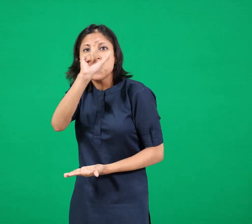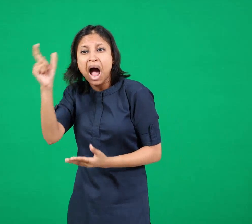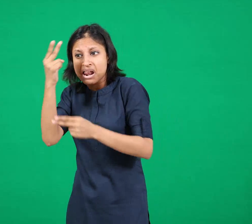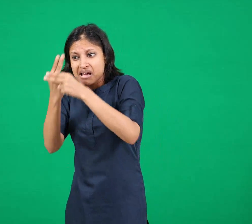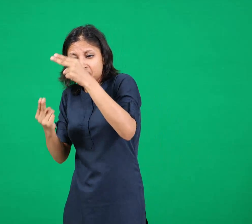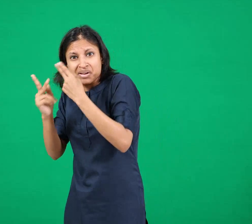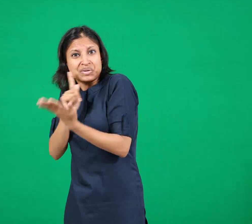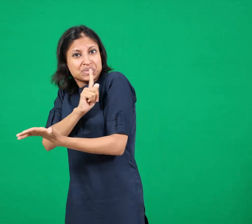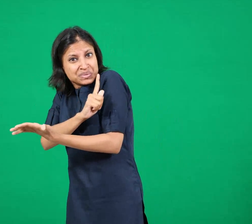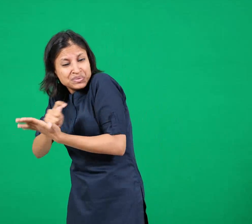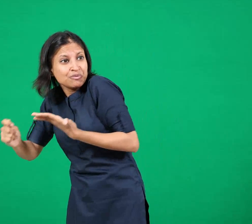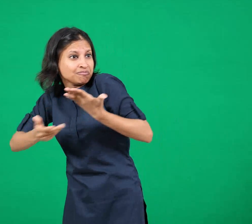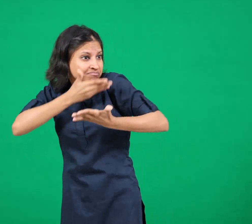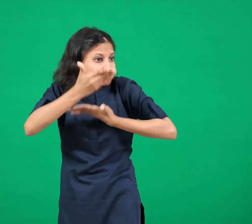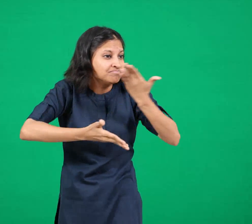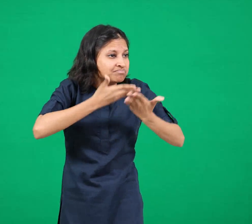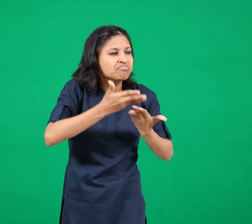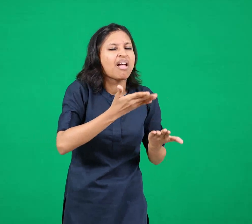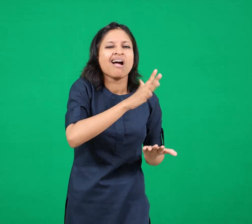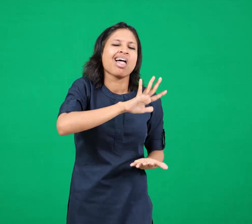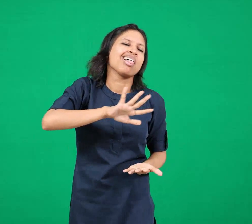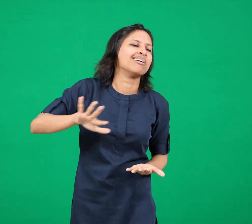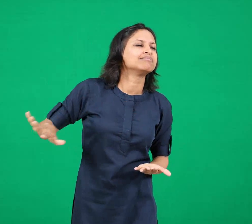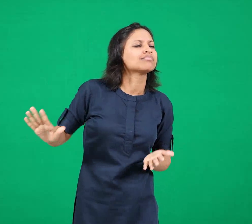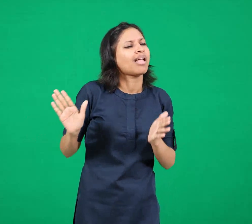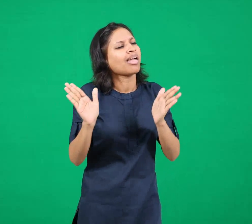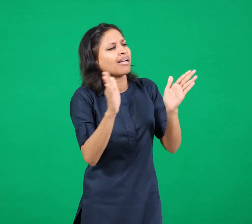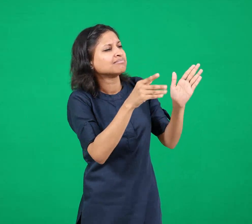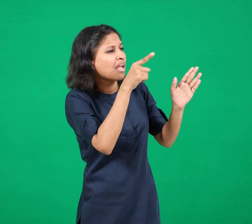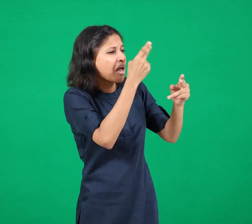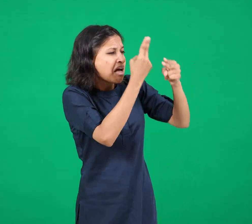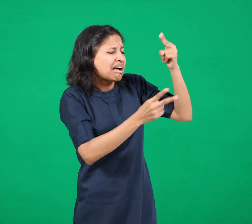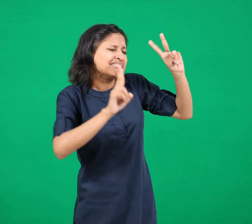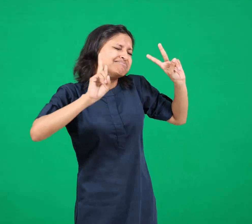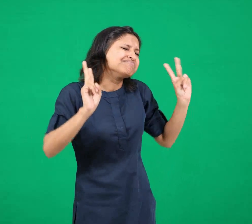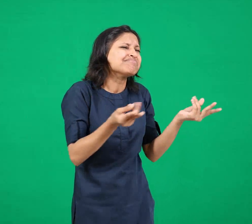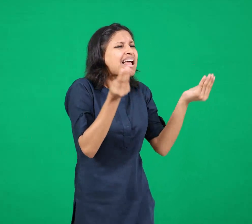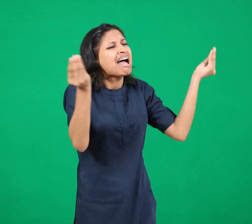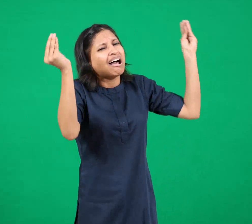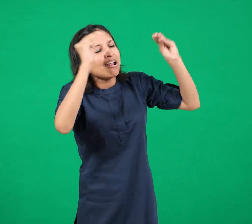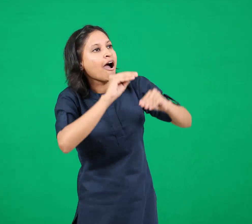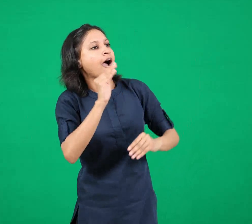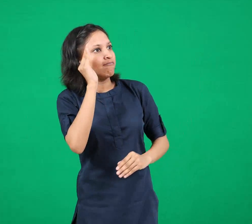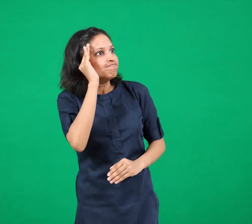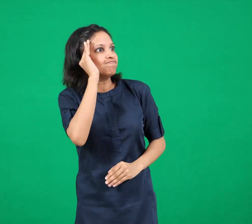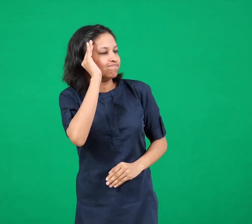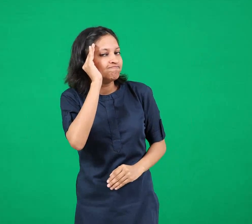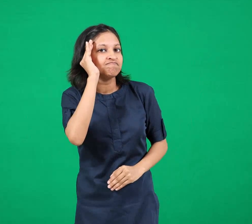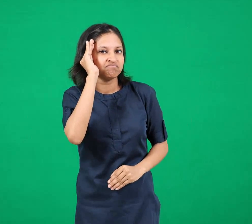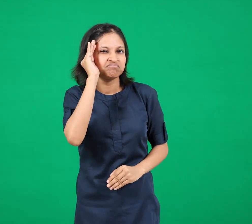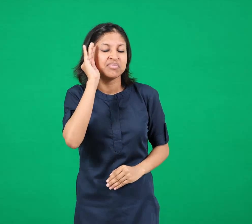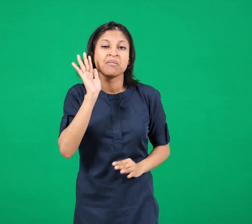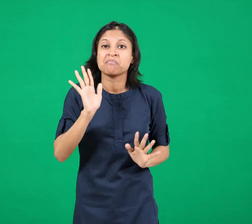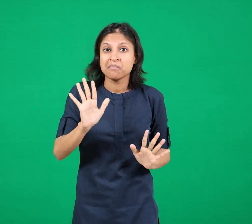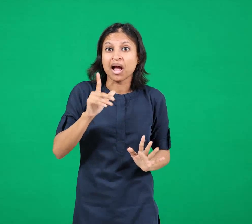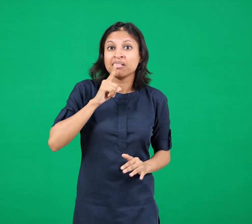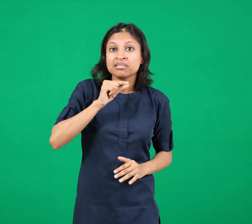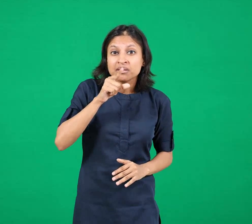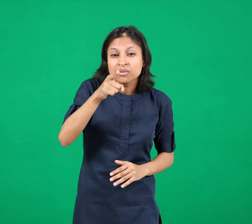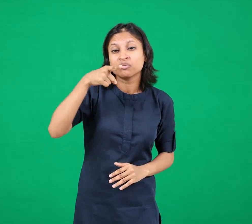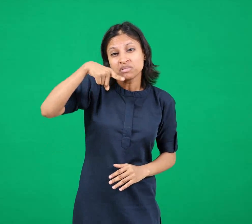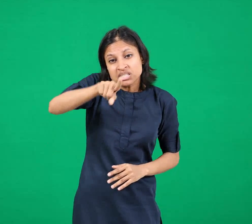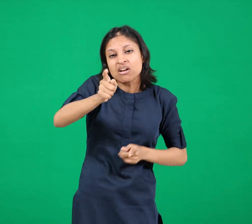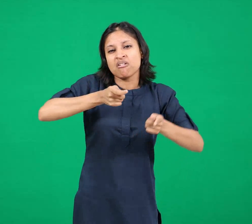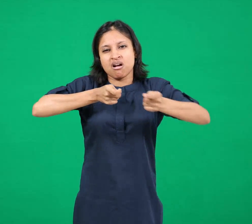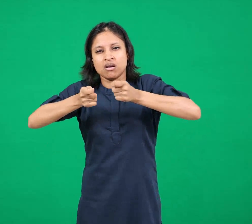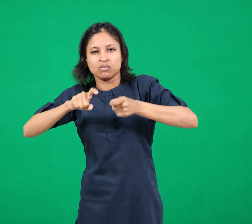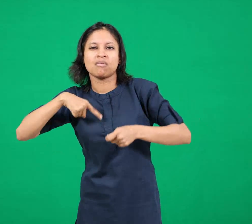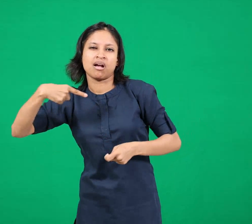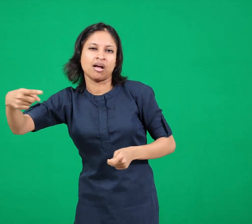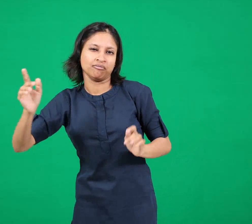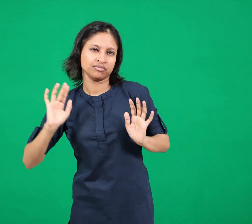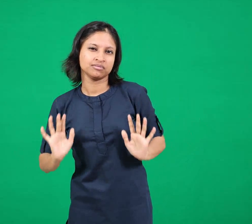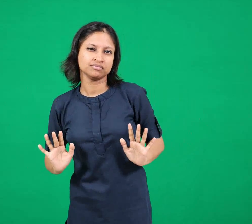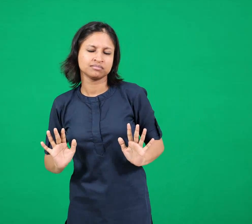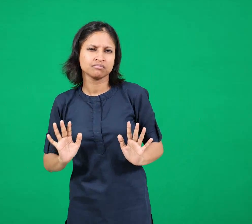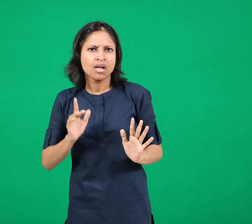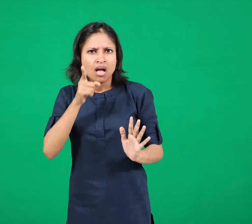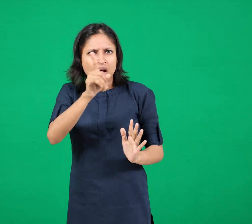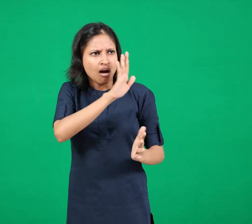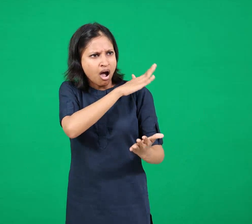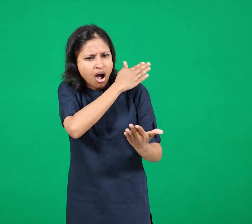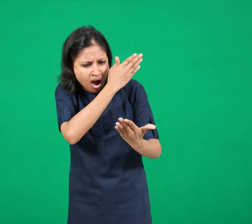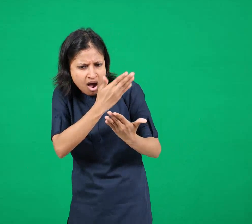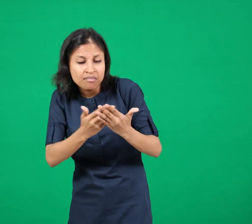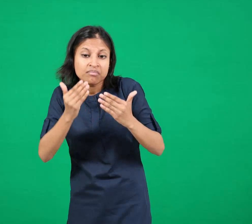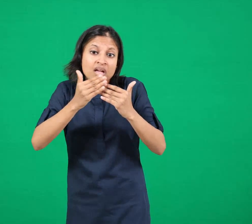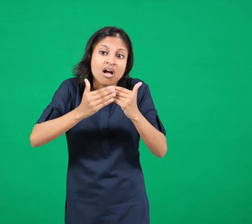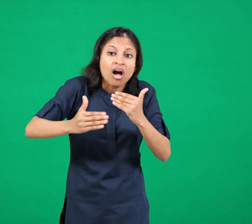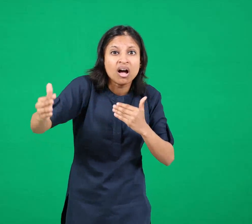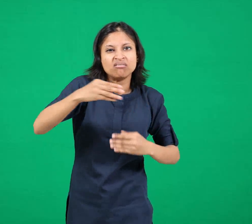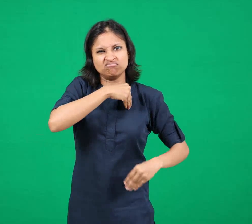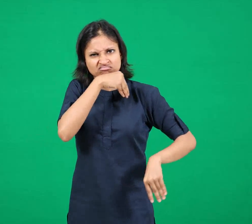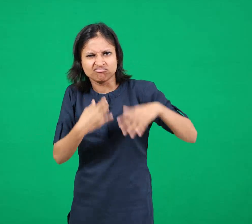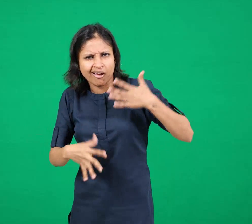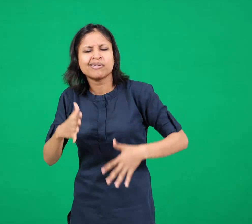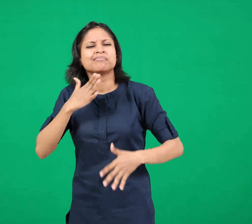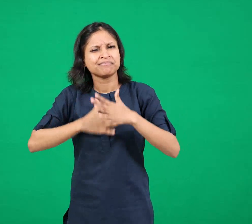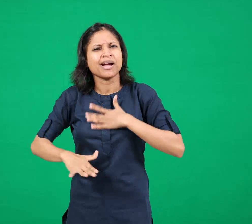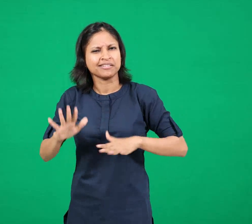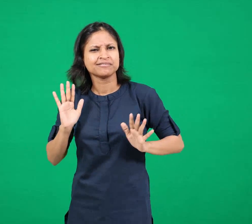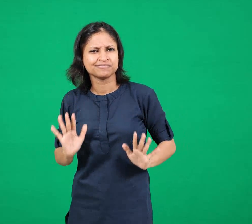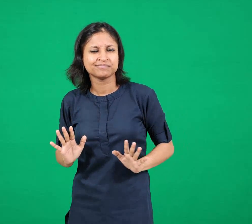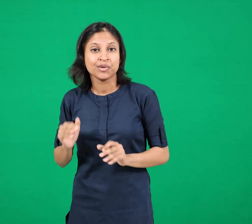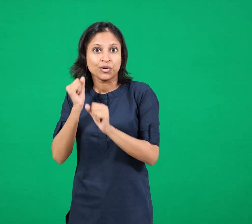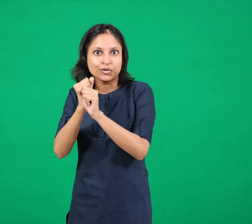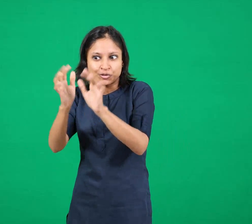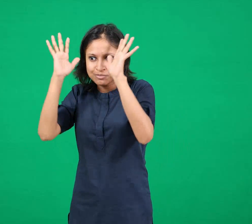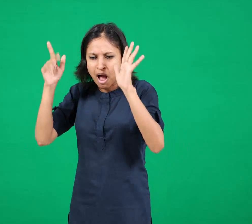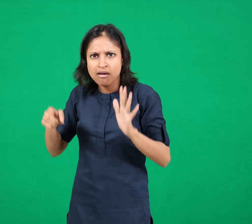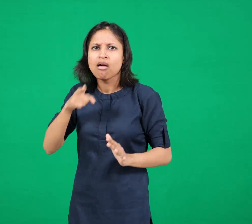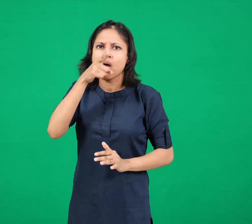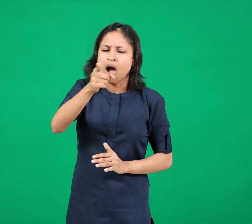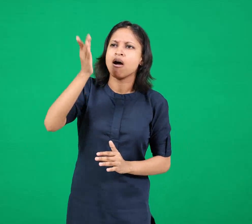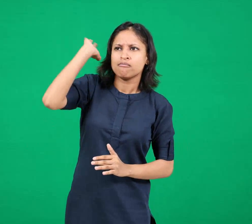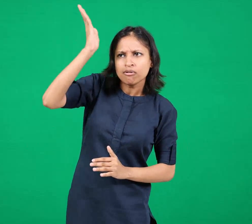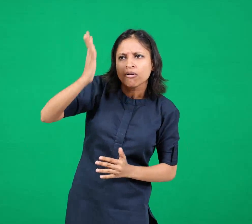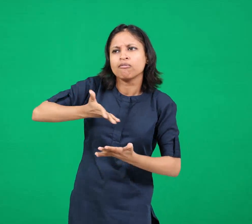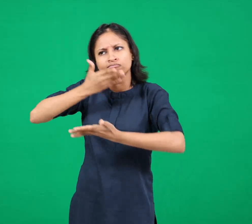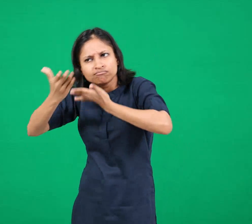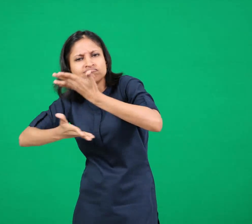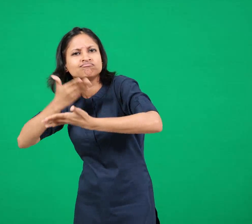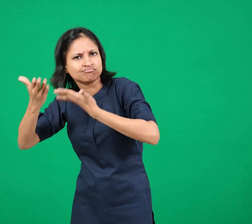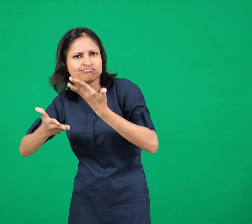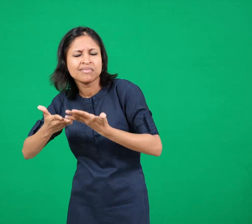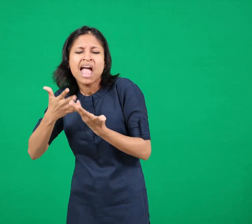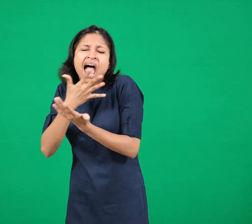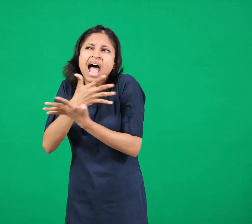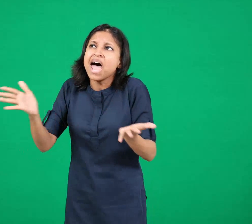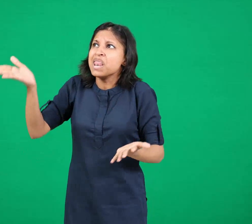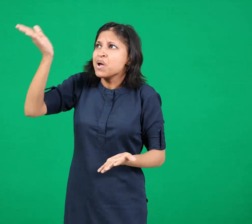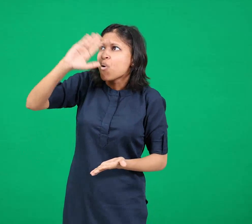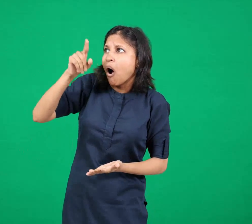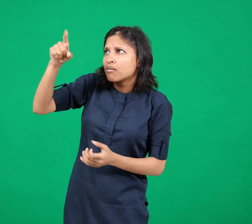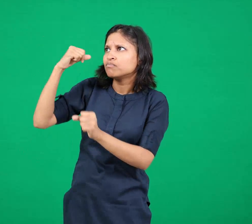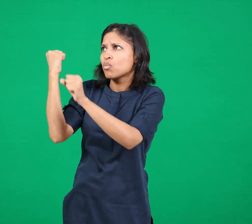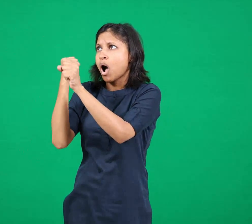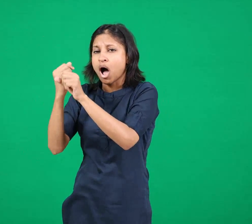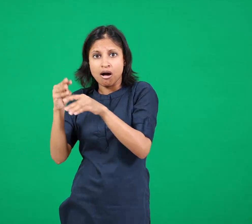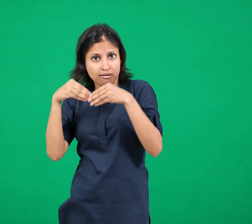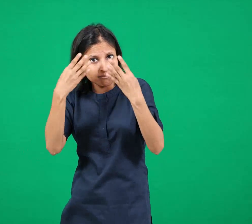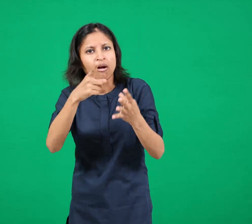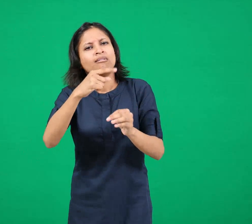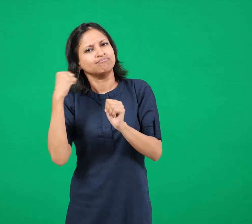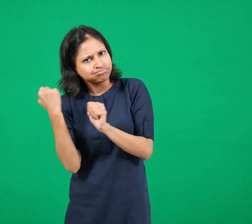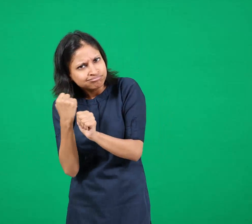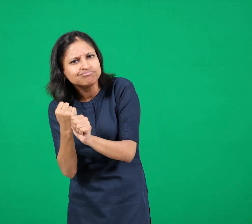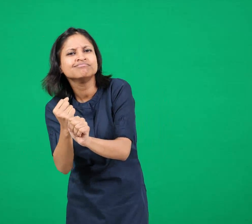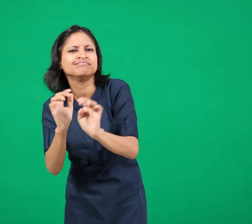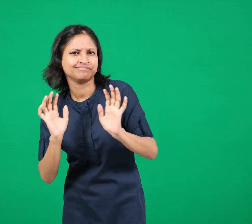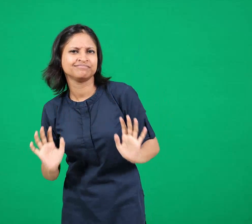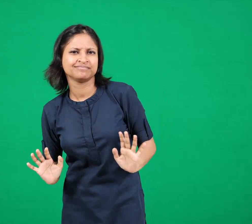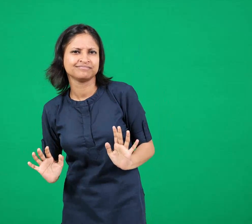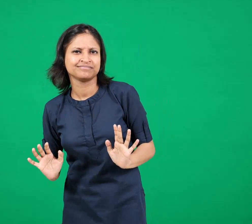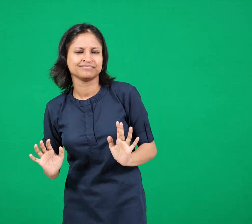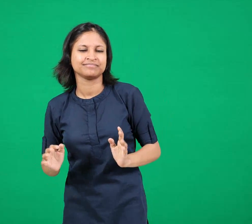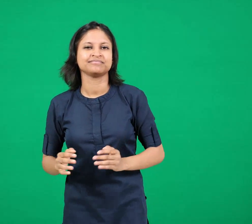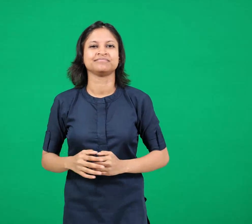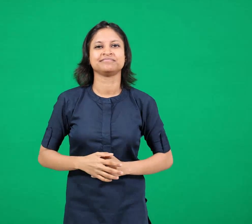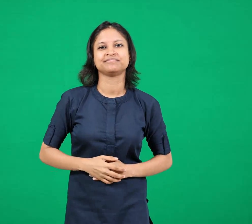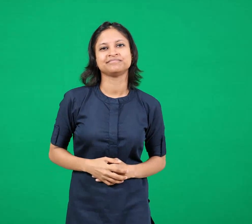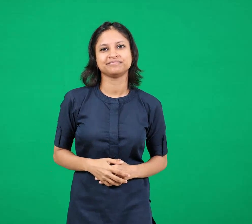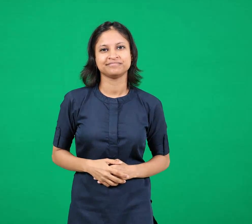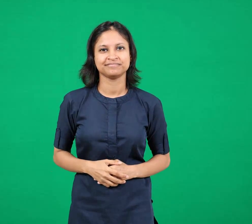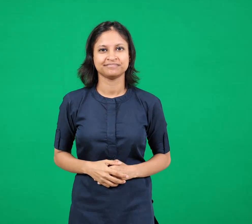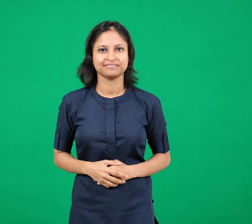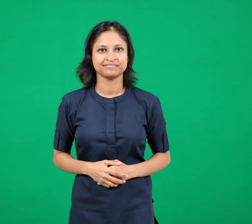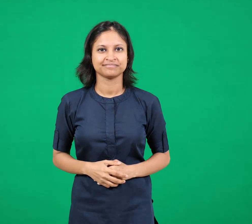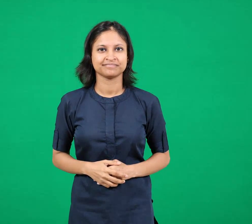So they will turn their ears away from the truth and turn aside to myths. But you, be sober in all things, endure hardship, do the work of an evangelist, fulfill your ministry.